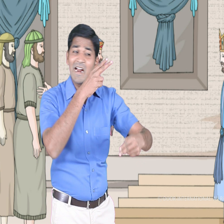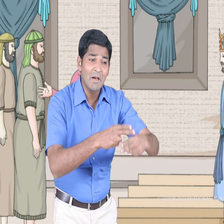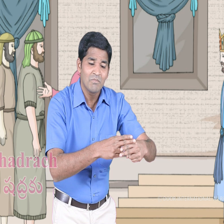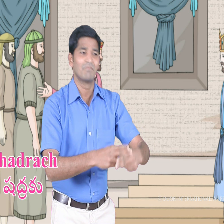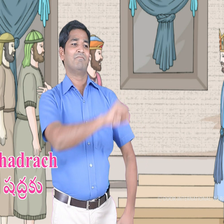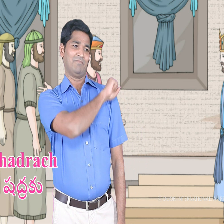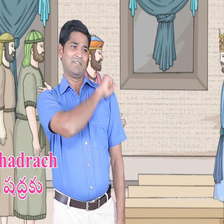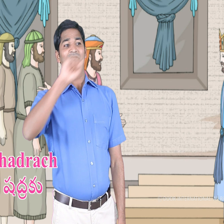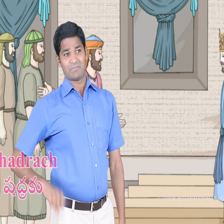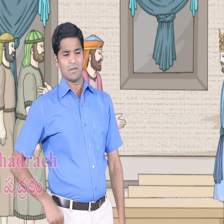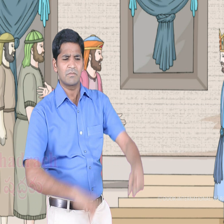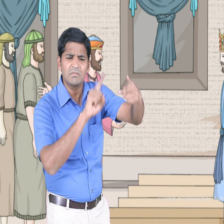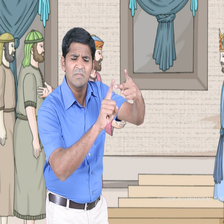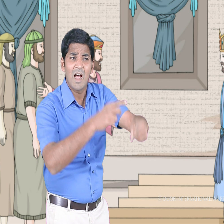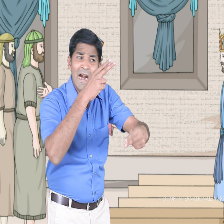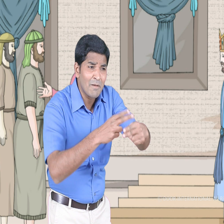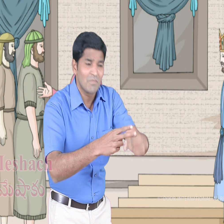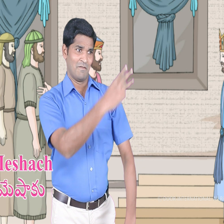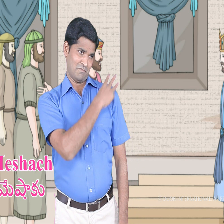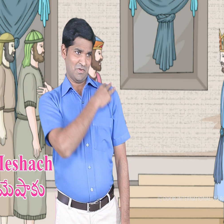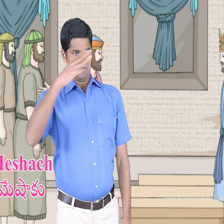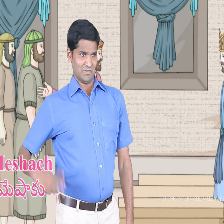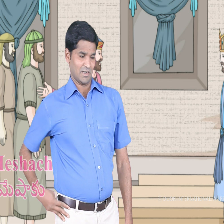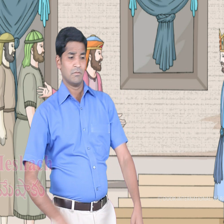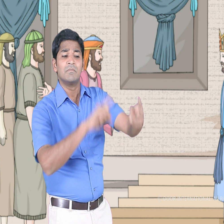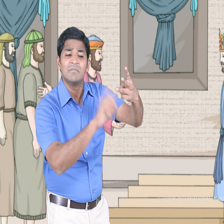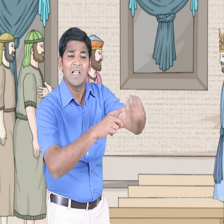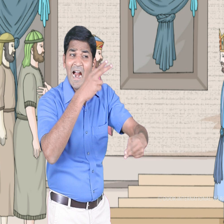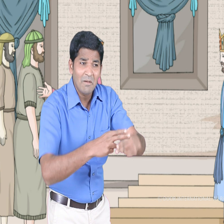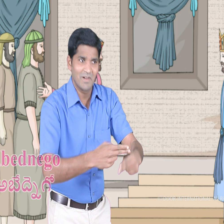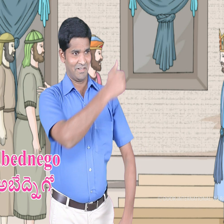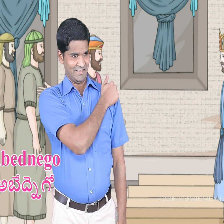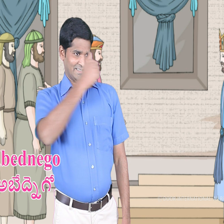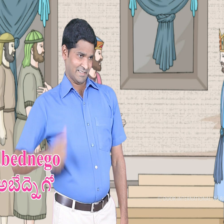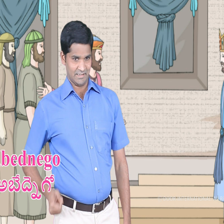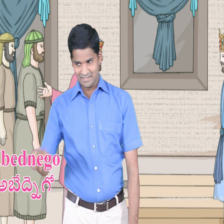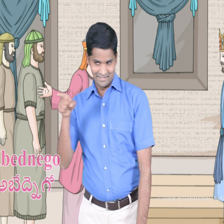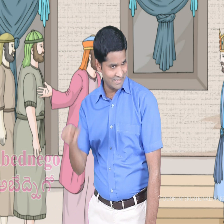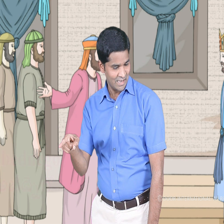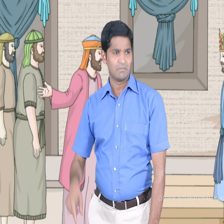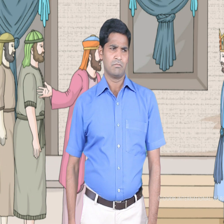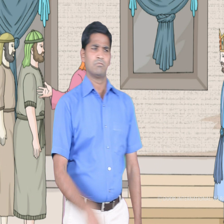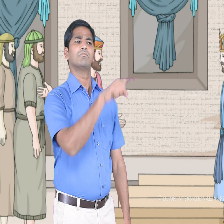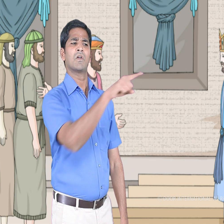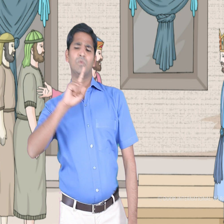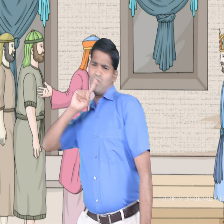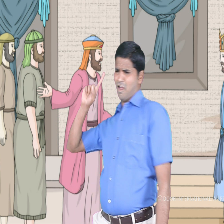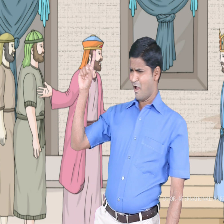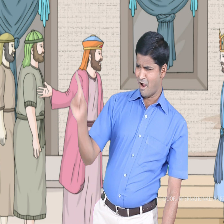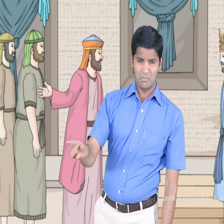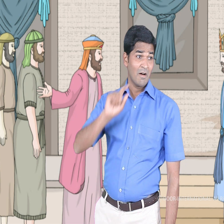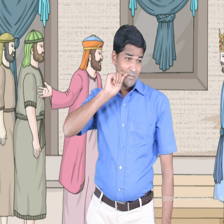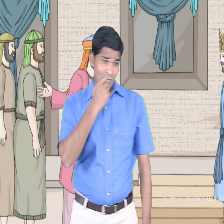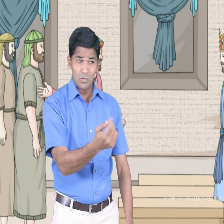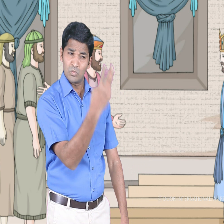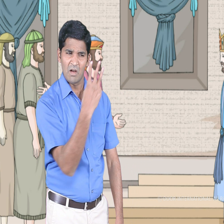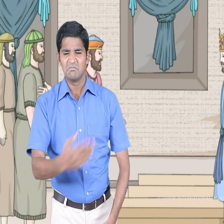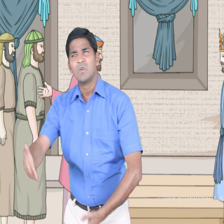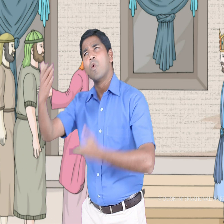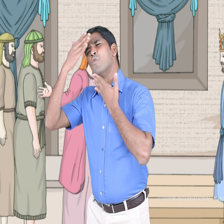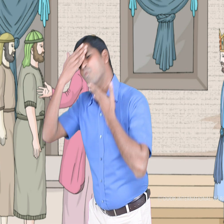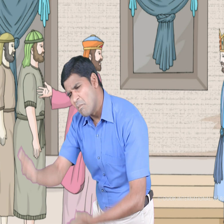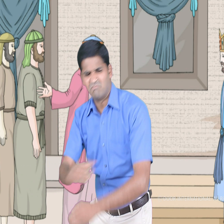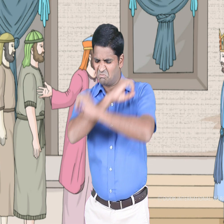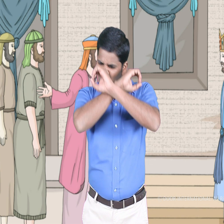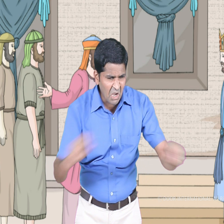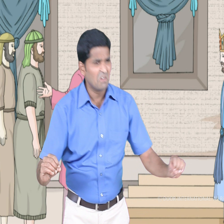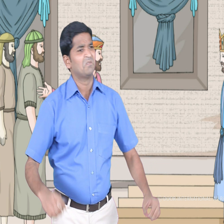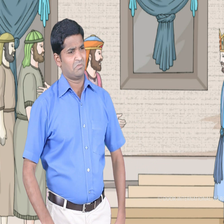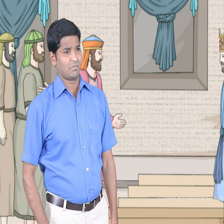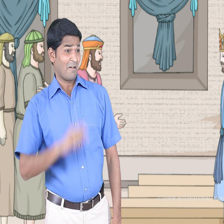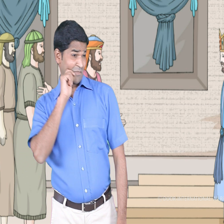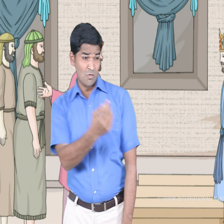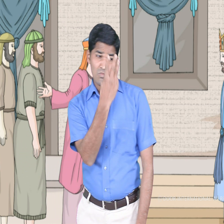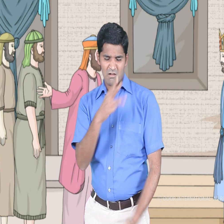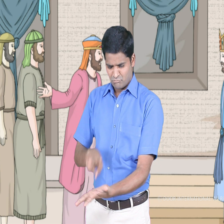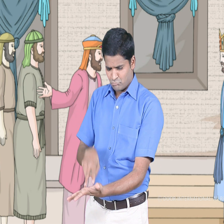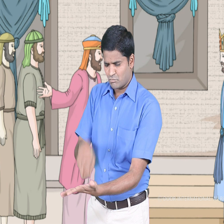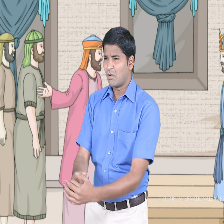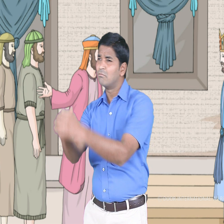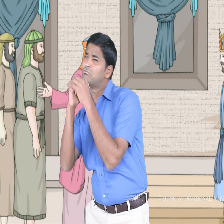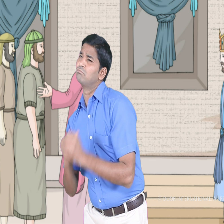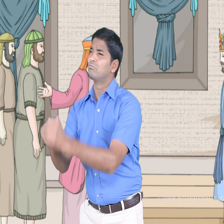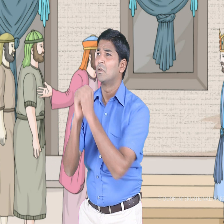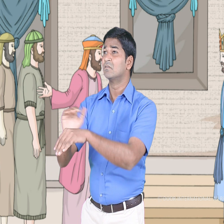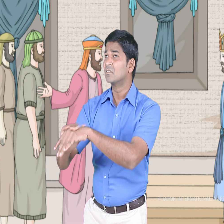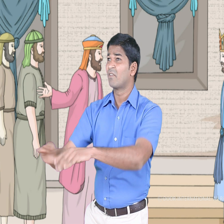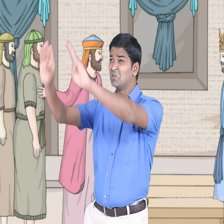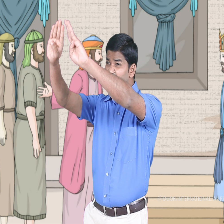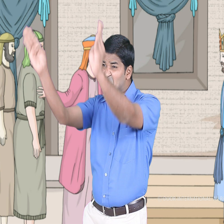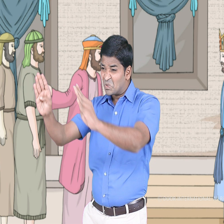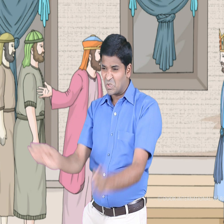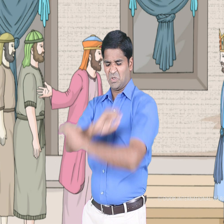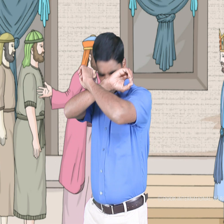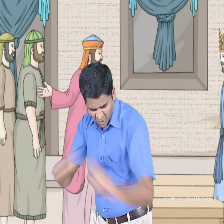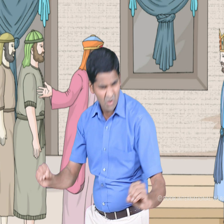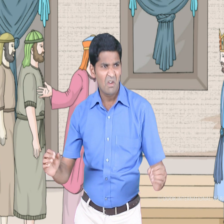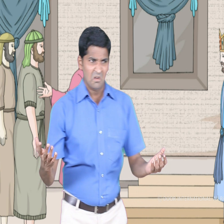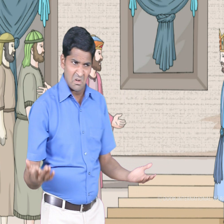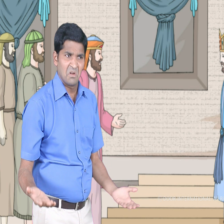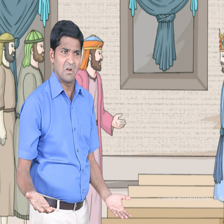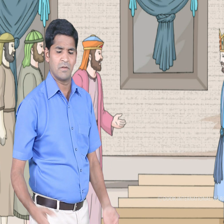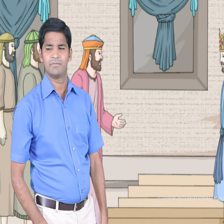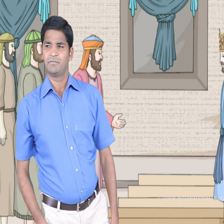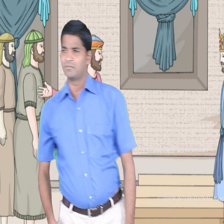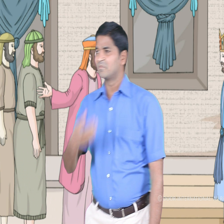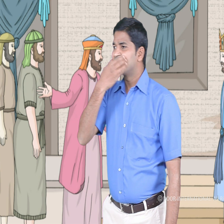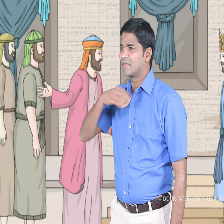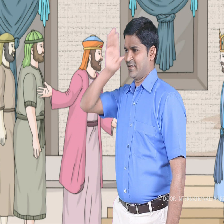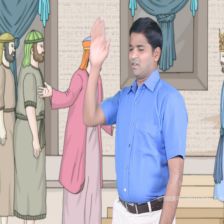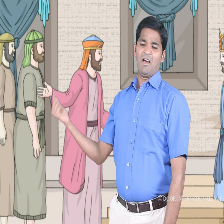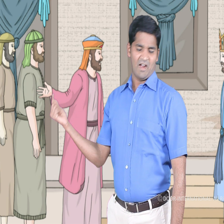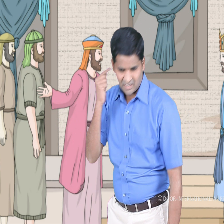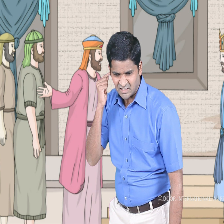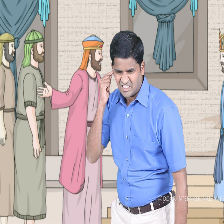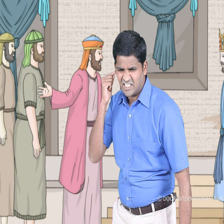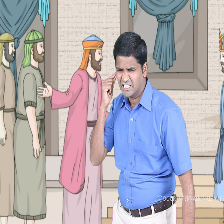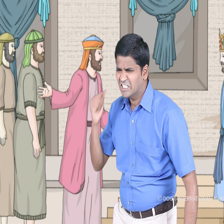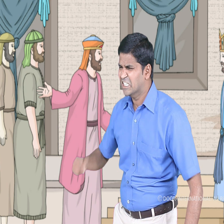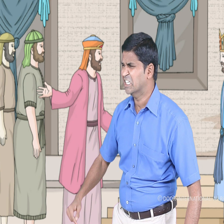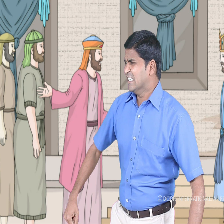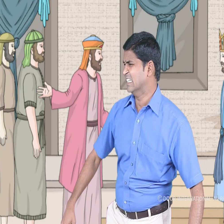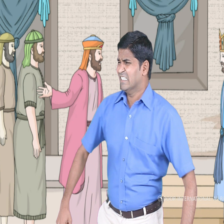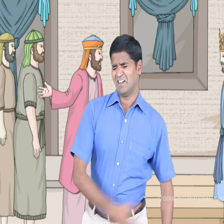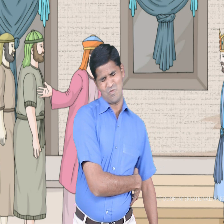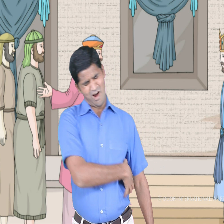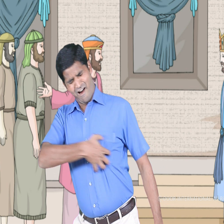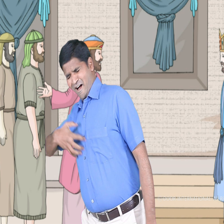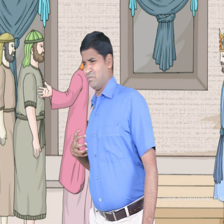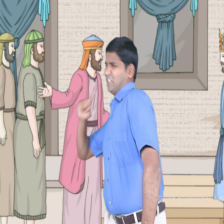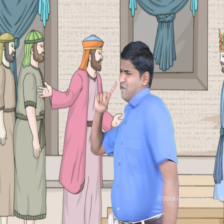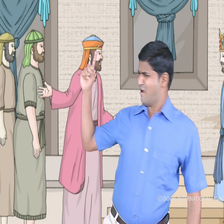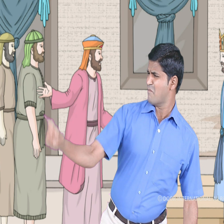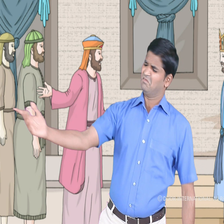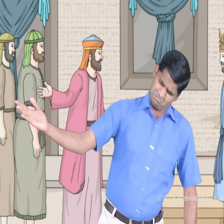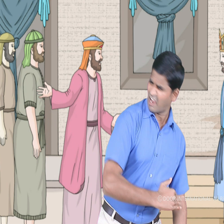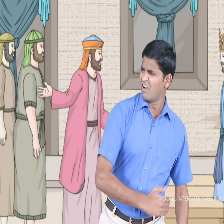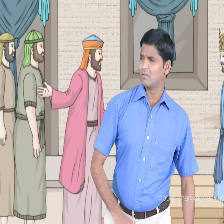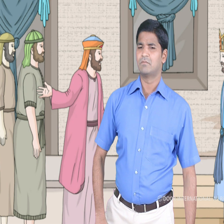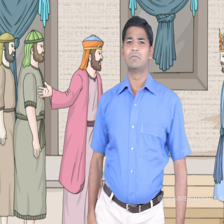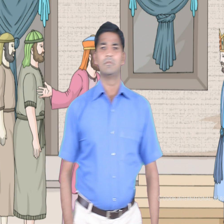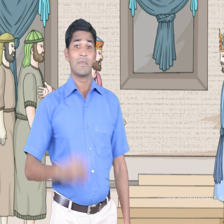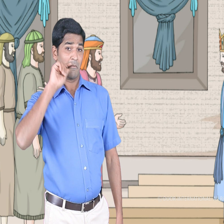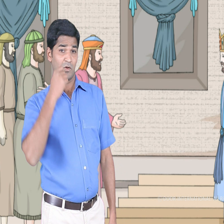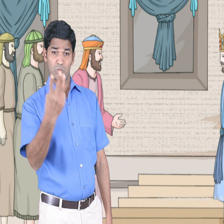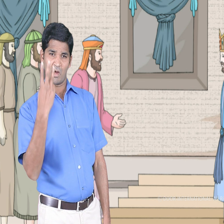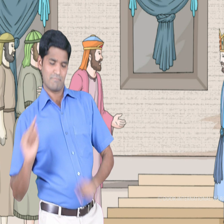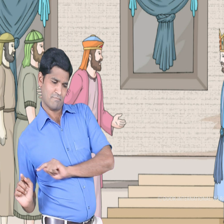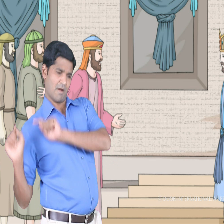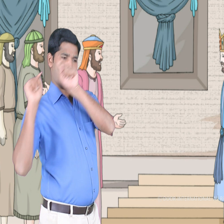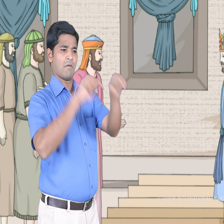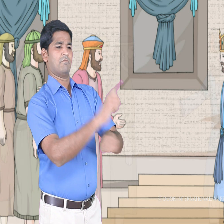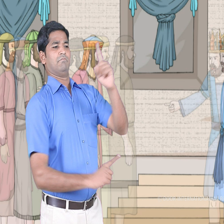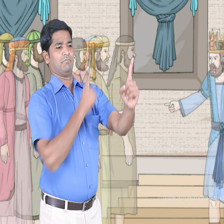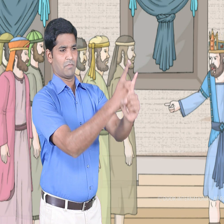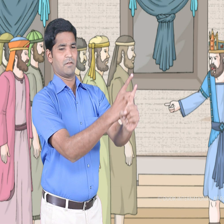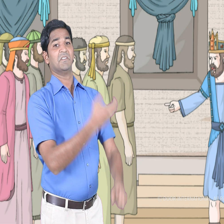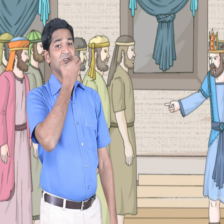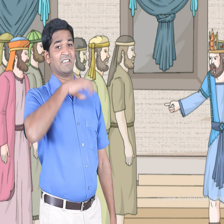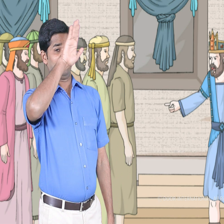But there are some Jews you have appointed to manage the province of Babylon—Shadrach, Meshach, and Abednego—who have ignored you, O king, and have refused to serve your gods or worship the golden statue you have set up.”